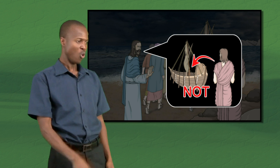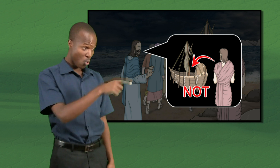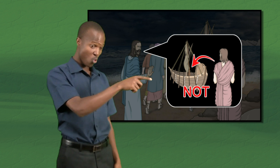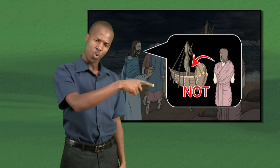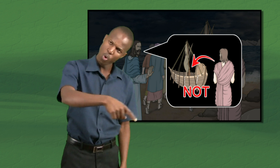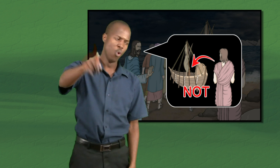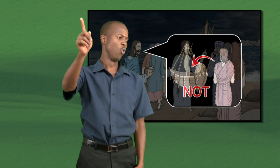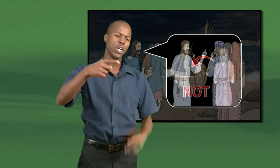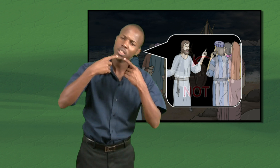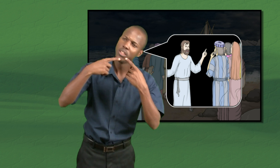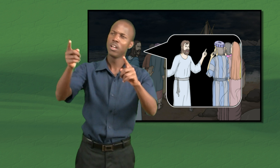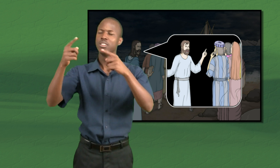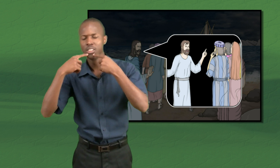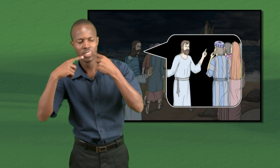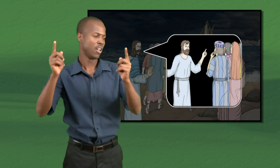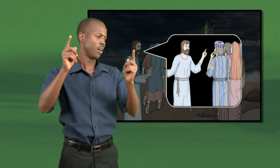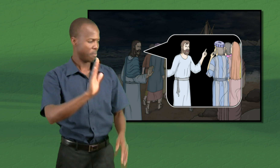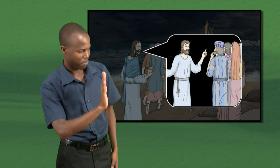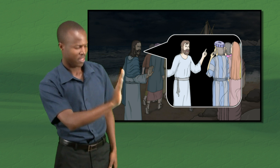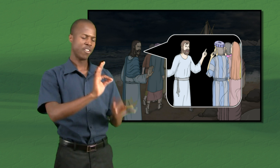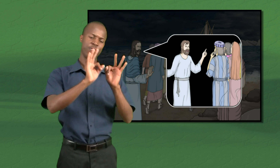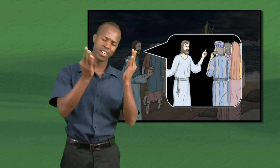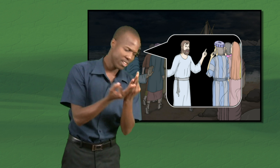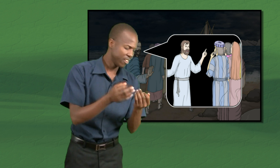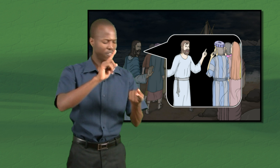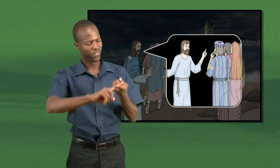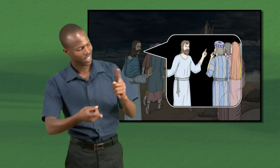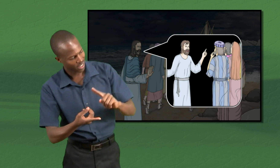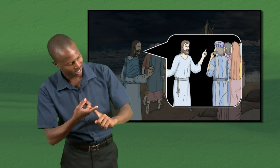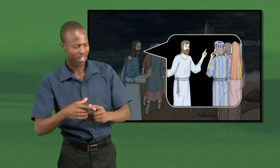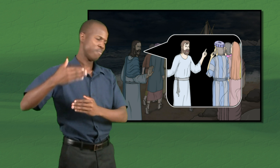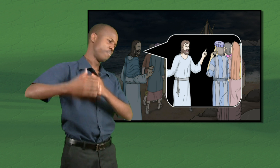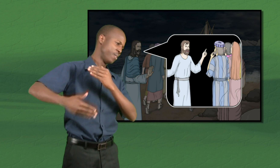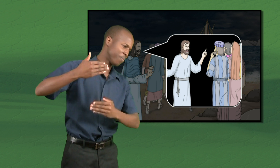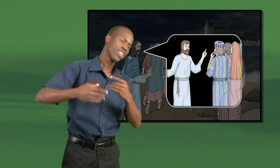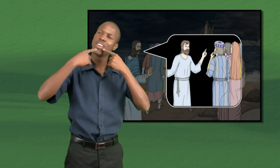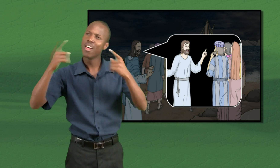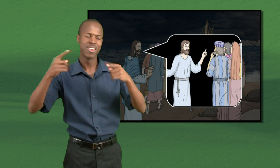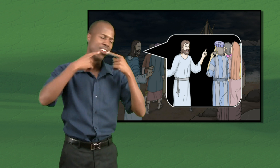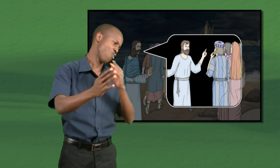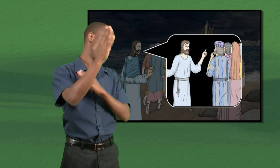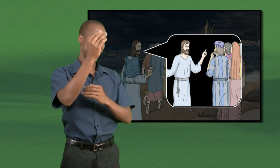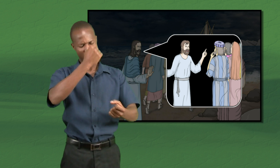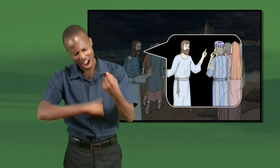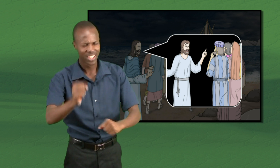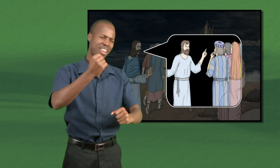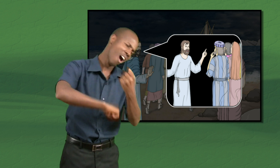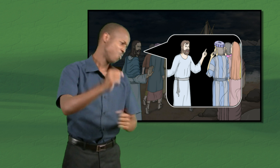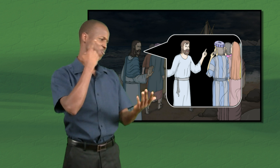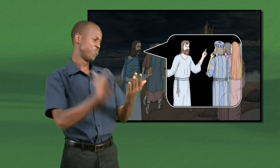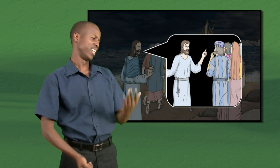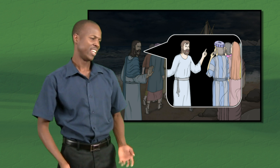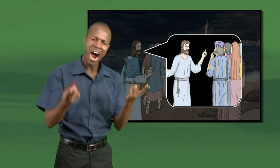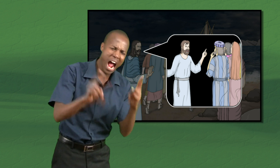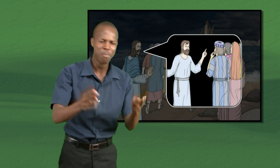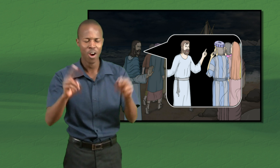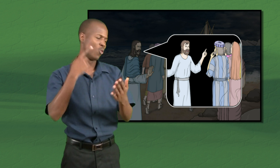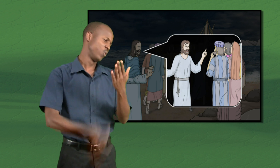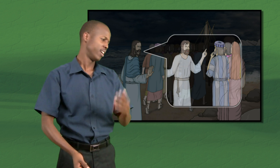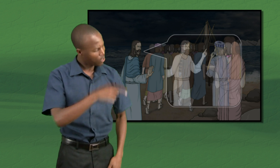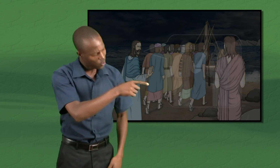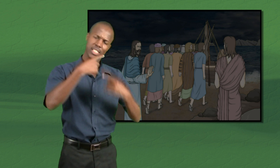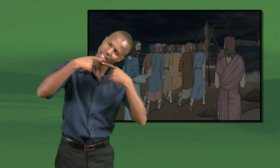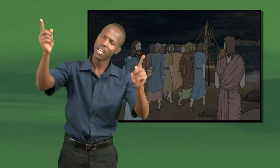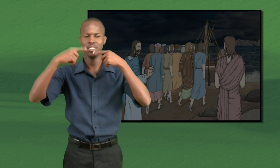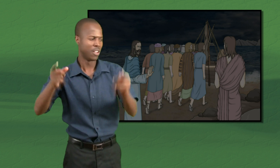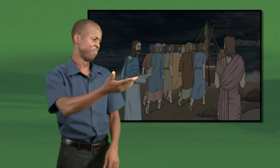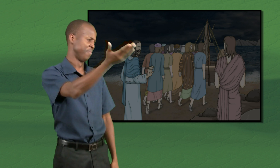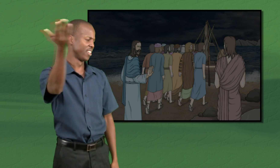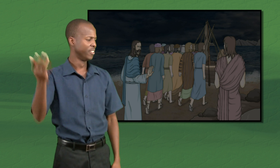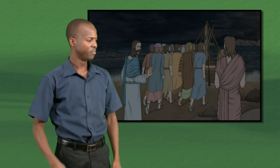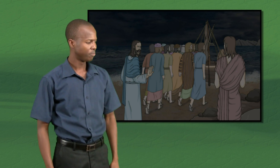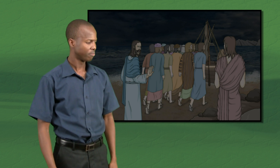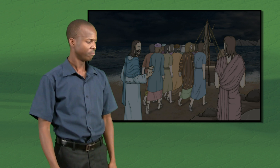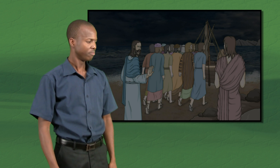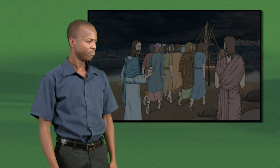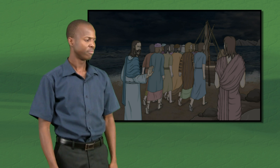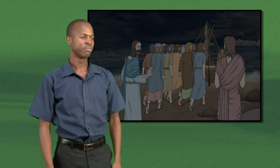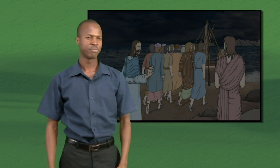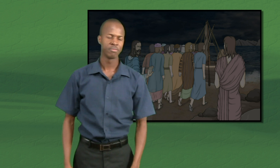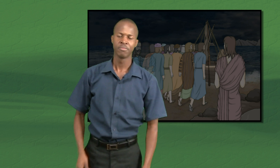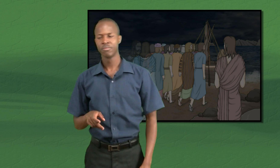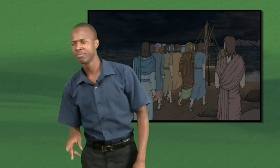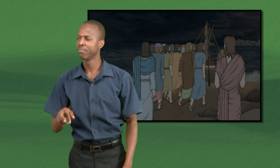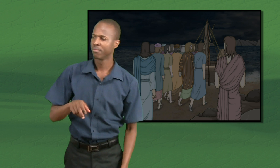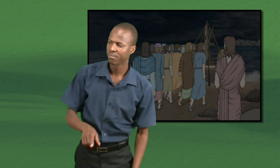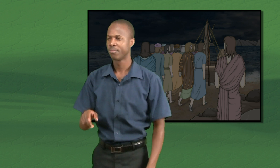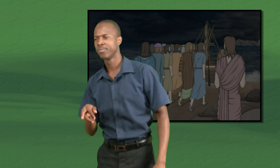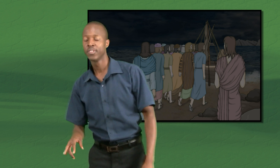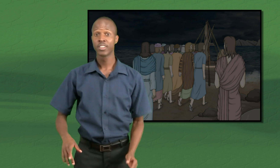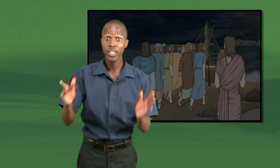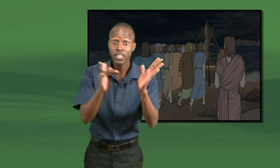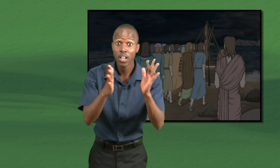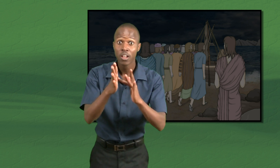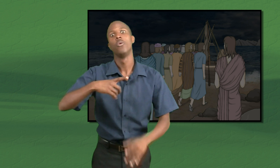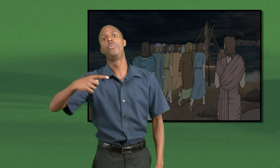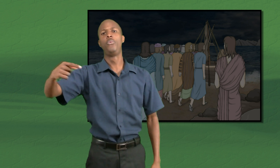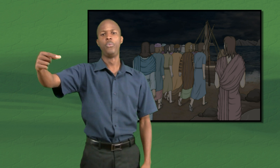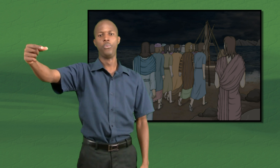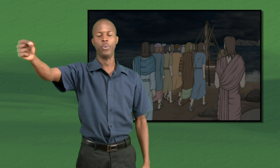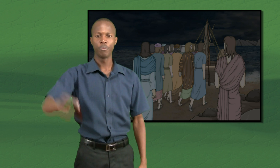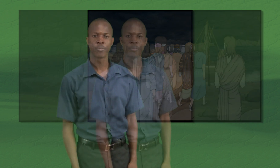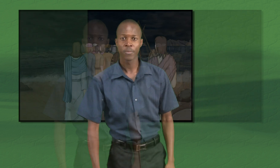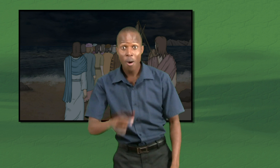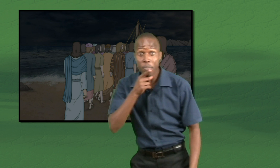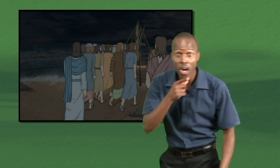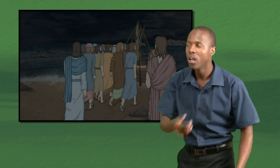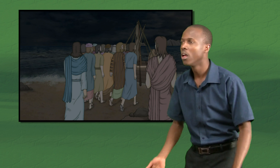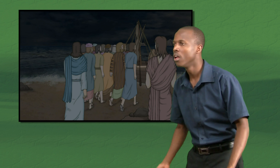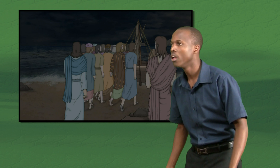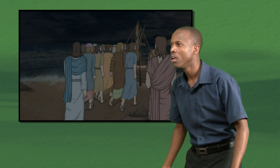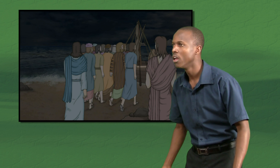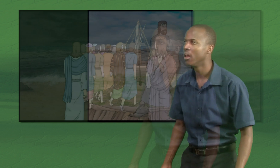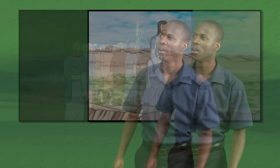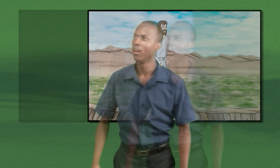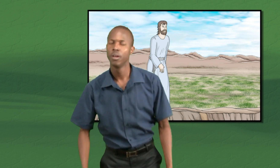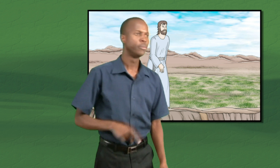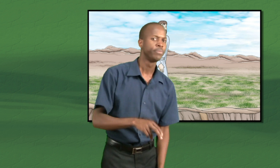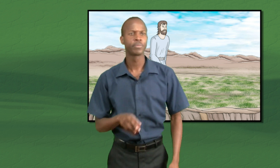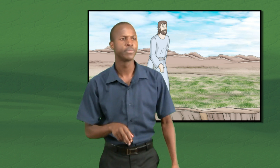“Go home to your own people,” He said, “and tell them how much the Lord has done for you, and what mercy He has shown you.”